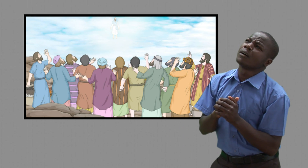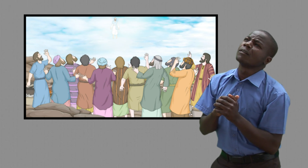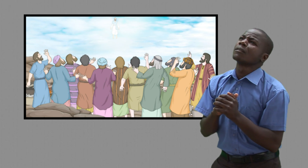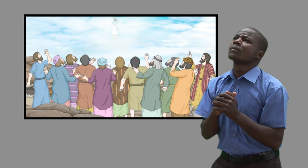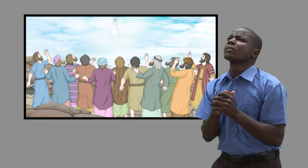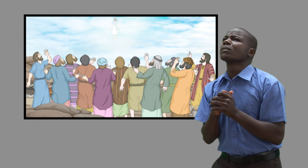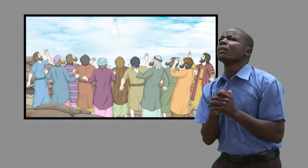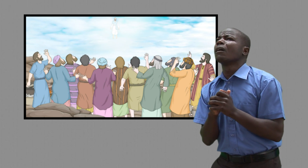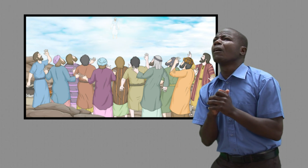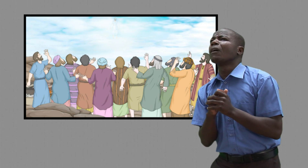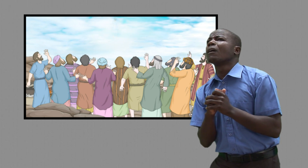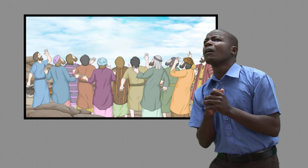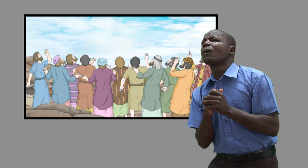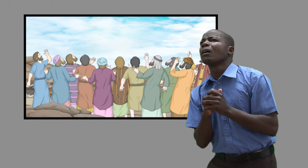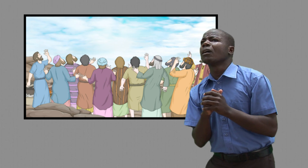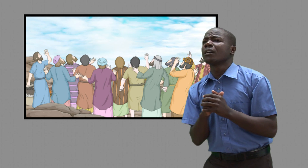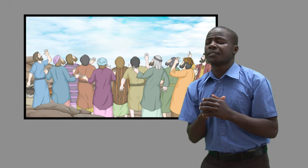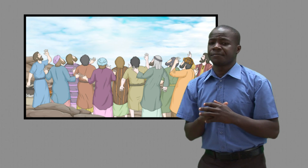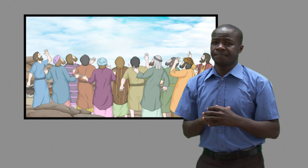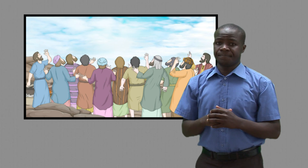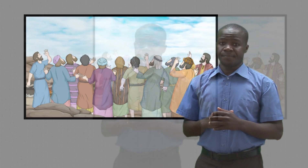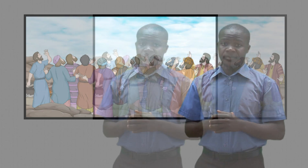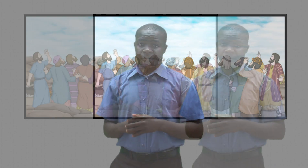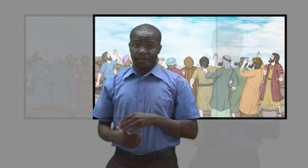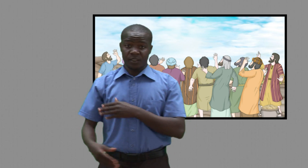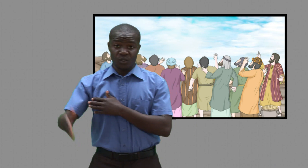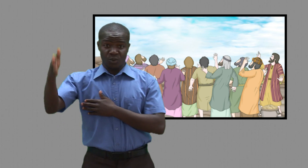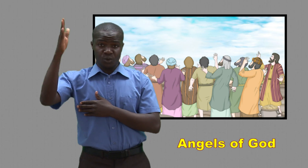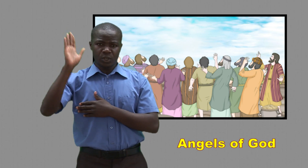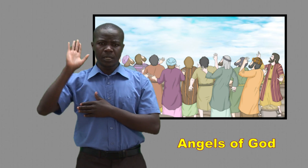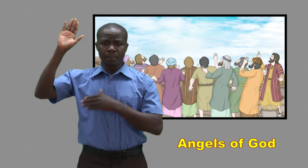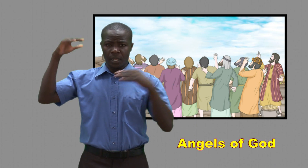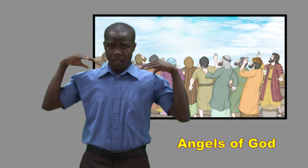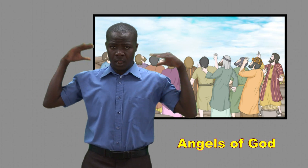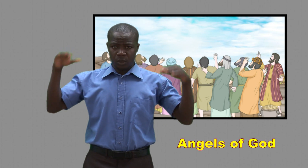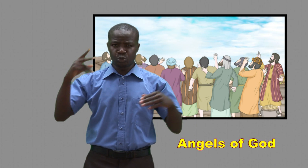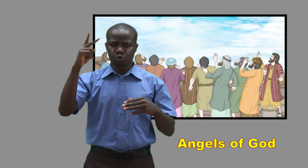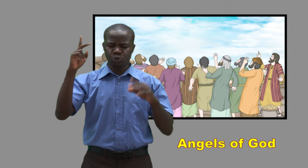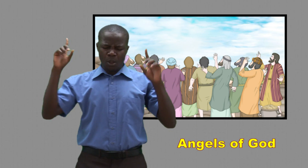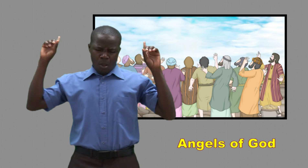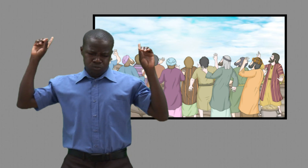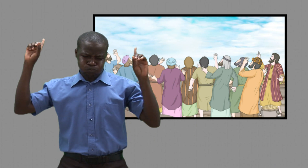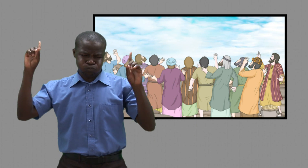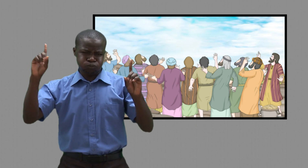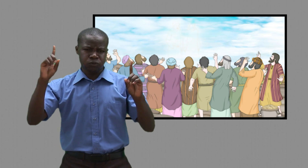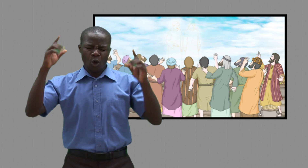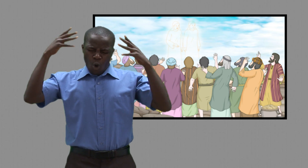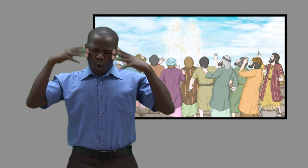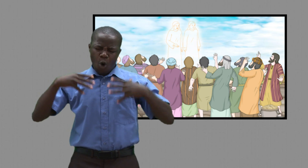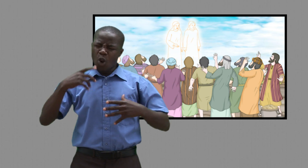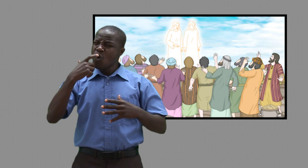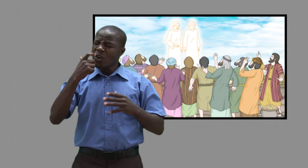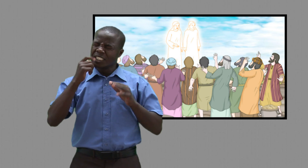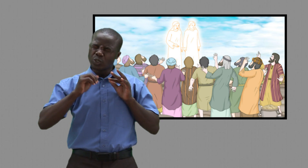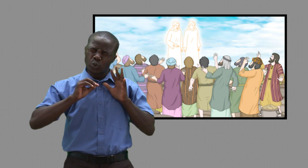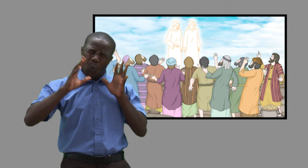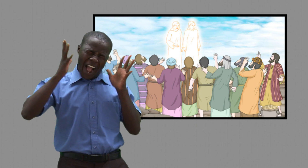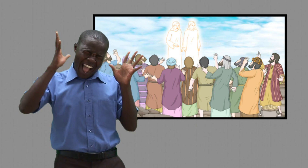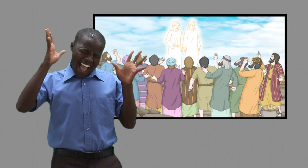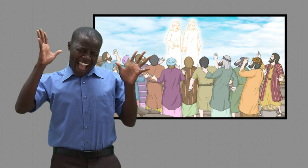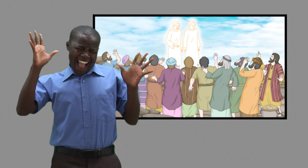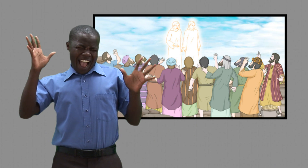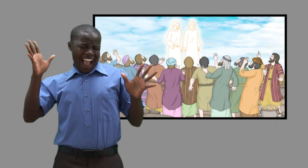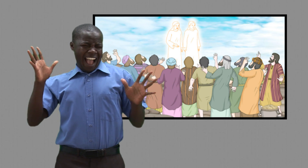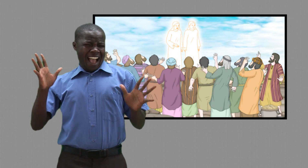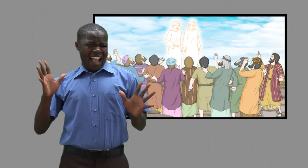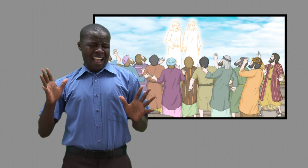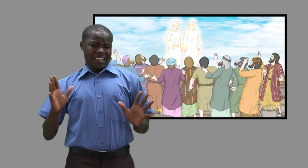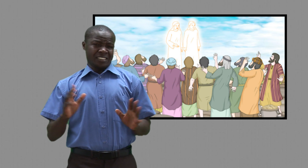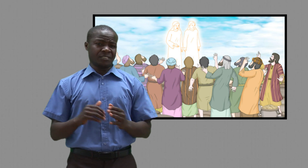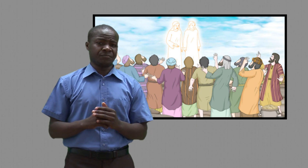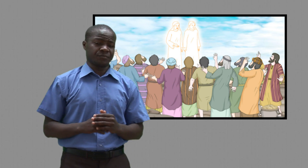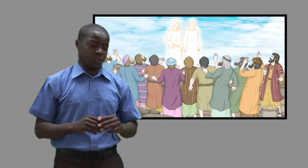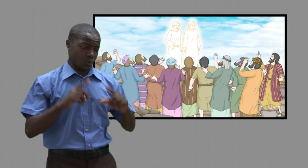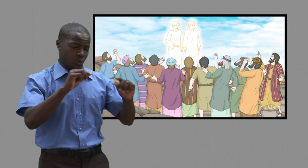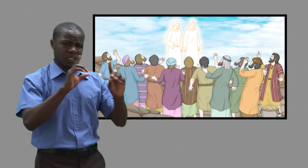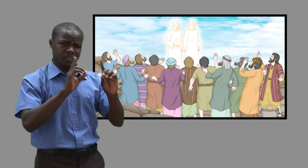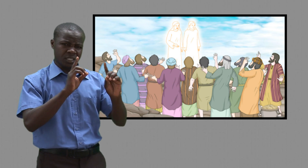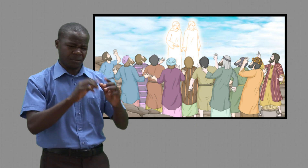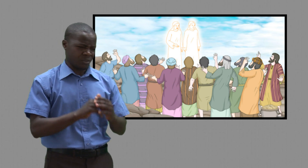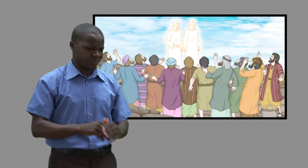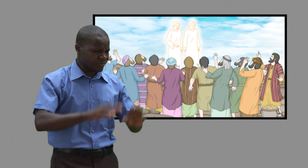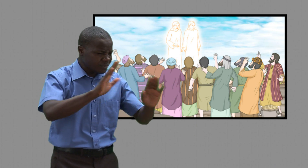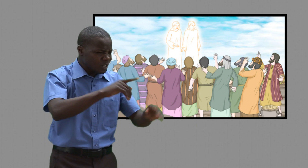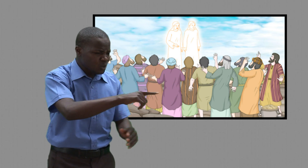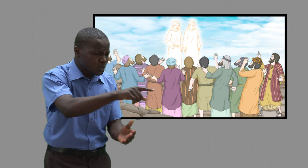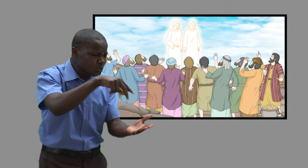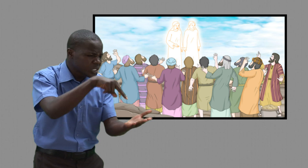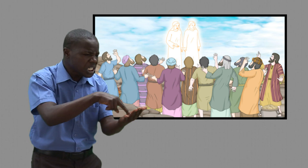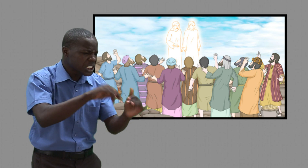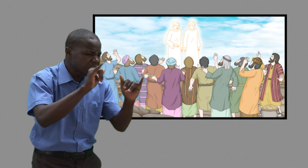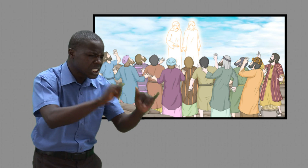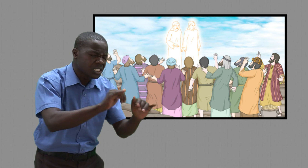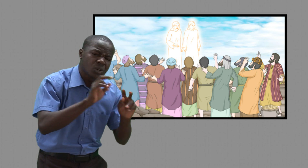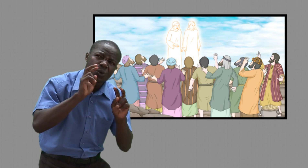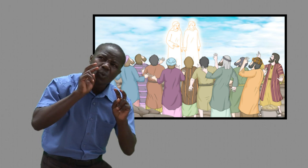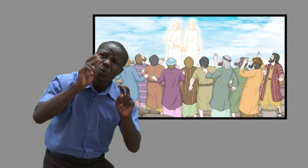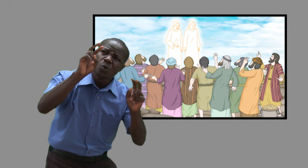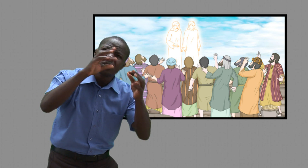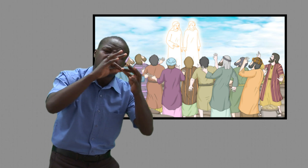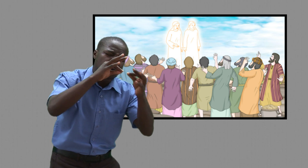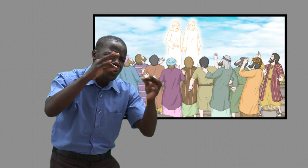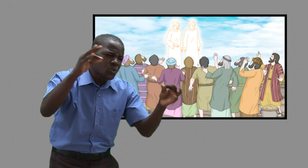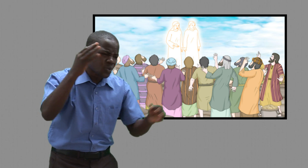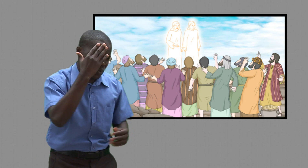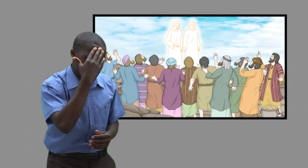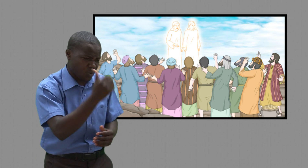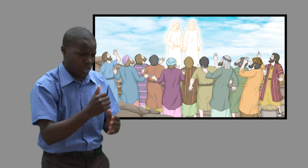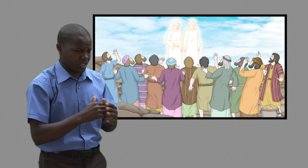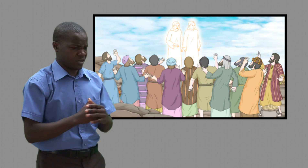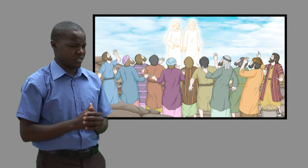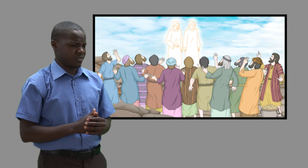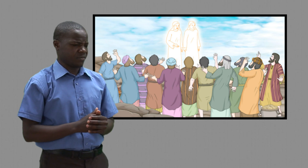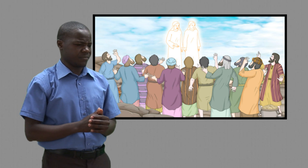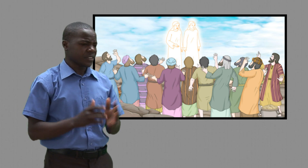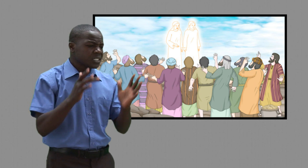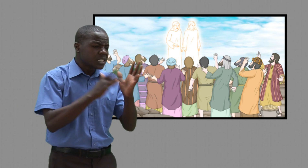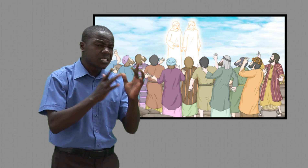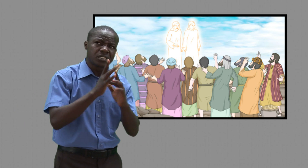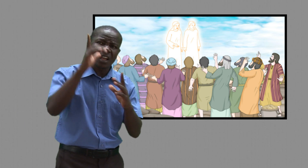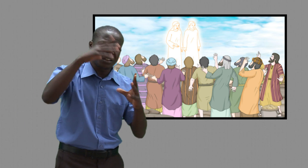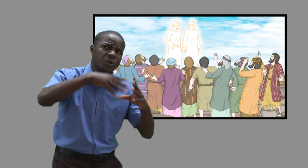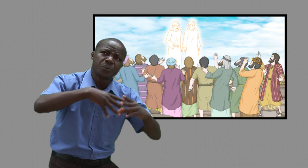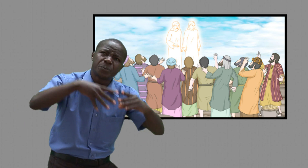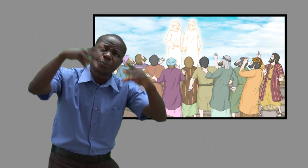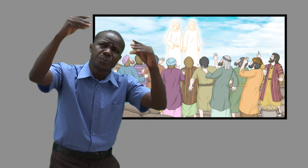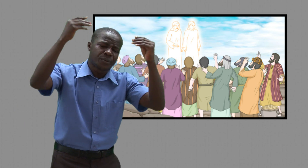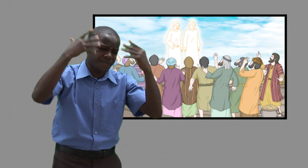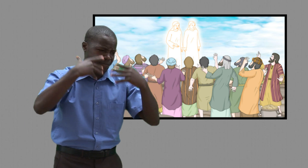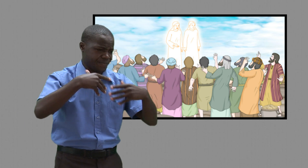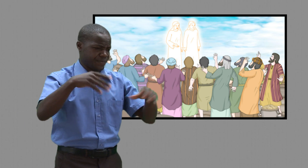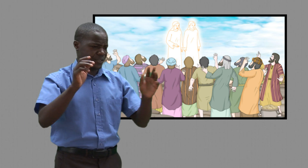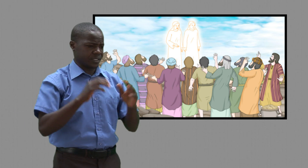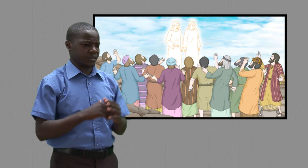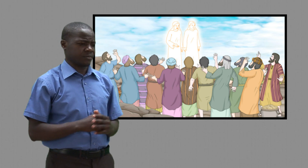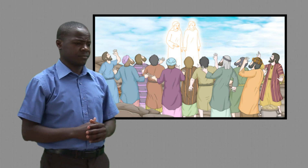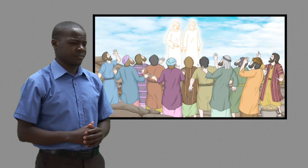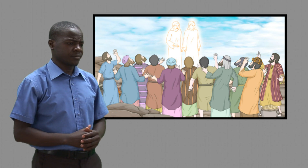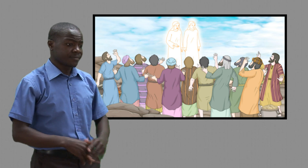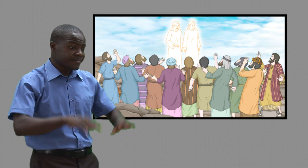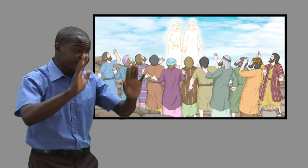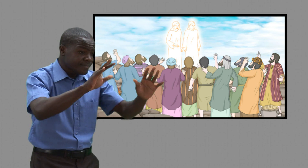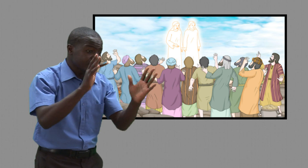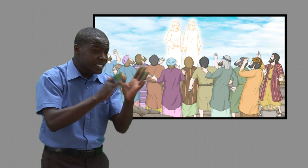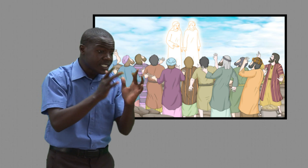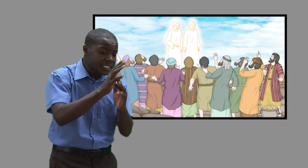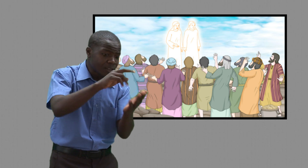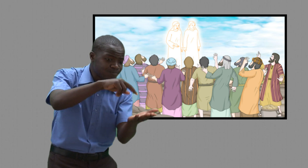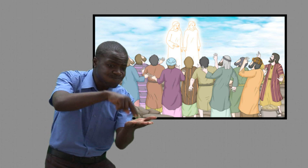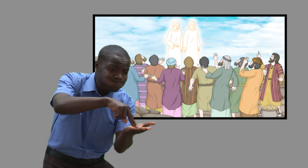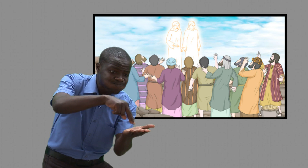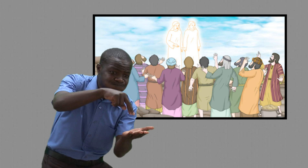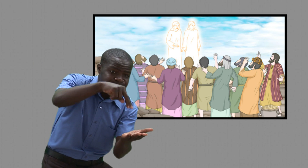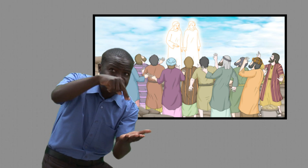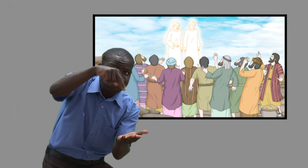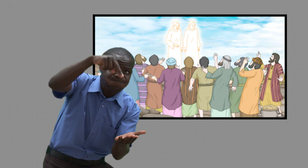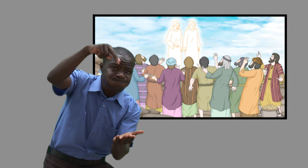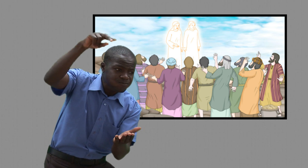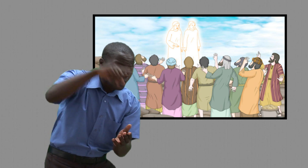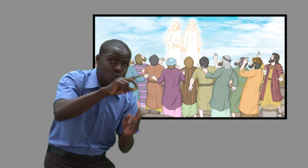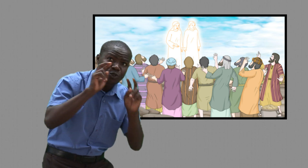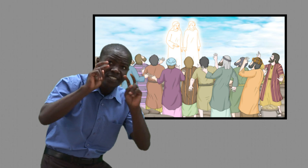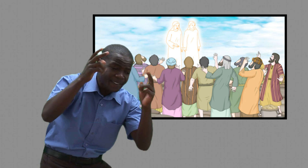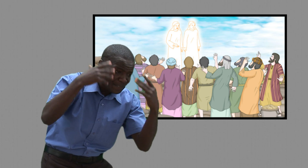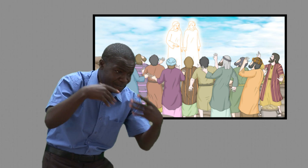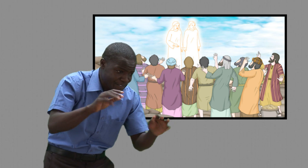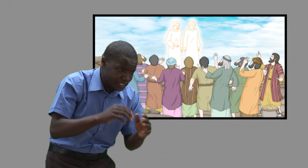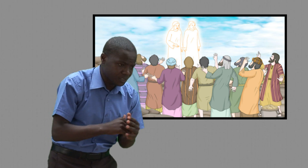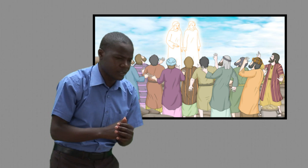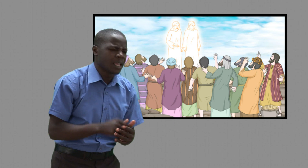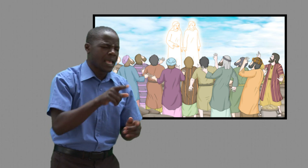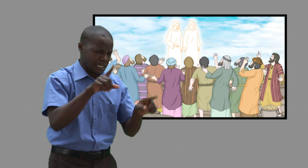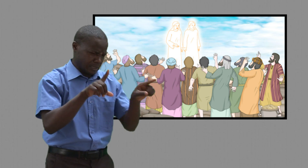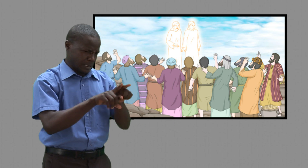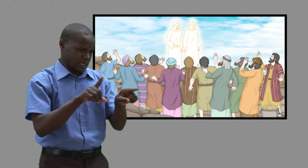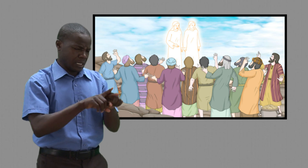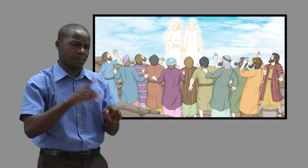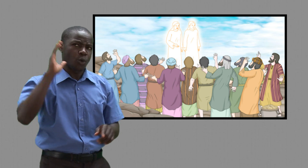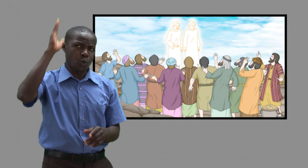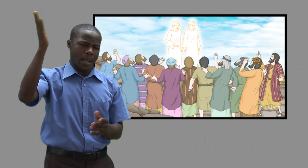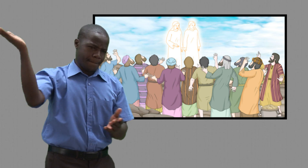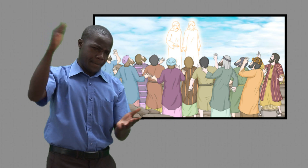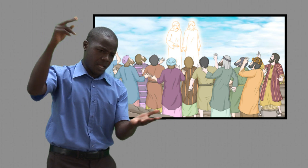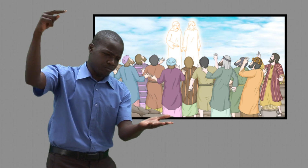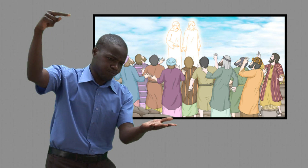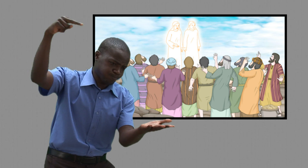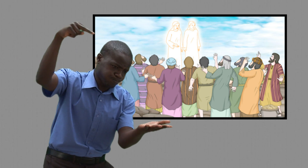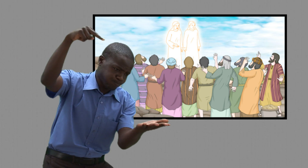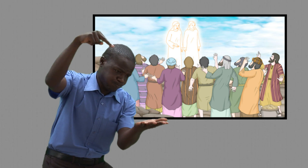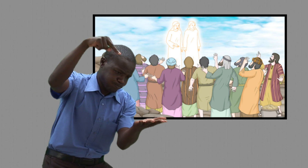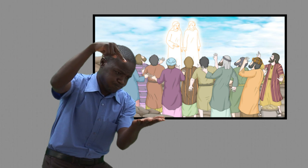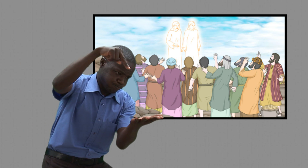They were looking intently into the sky as He was going, when suddenly two men dressed in white stood beside them. “Men of Galilee,” they said, “why do you stand here looking into the sky?